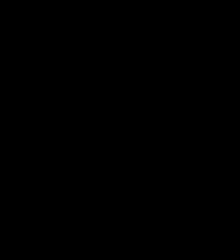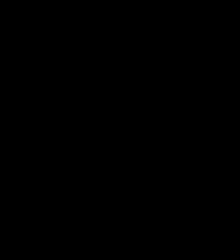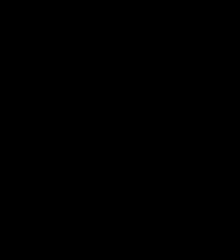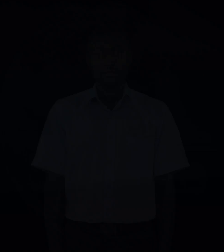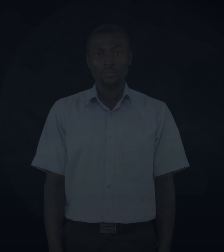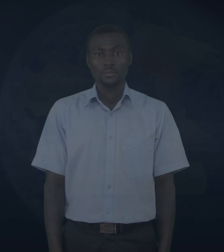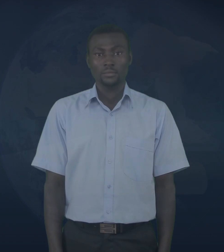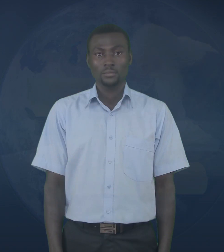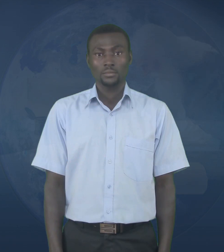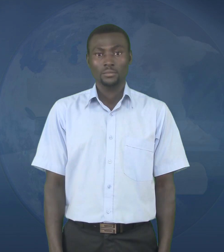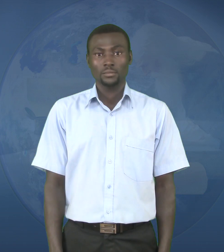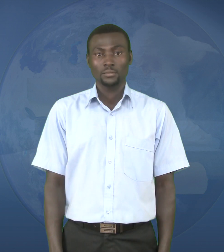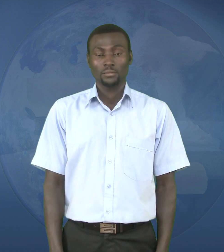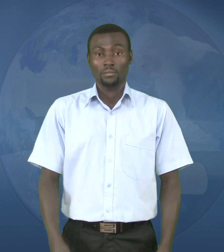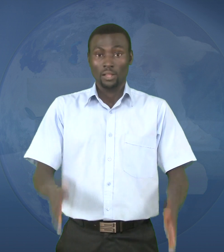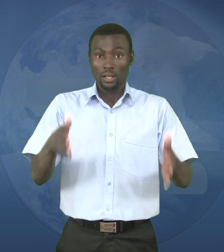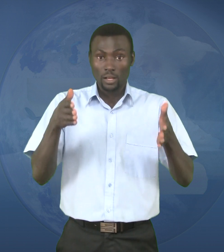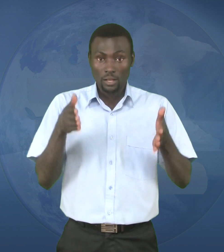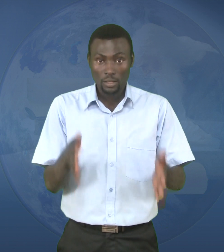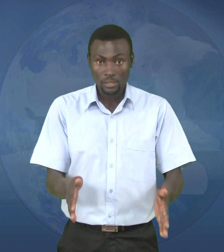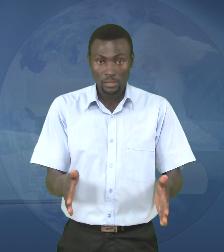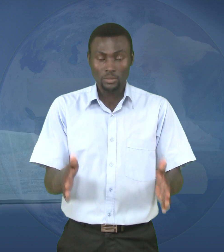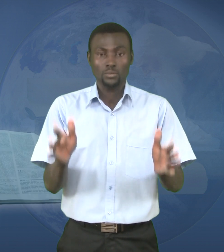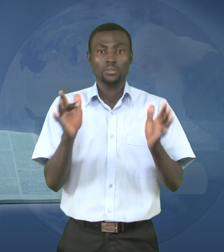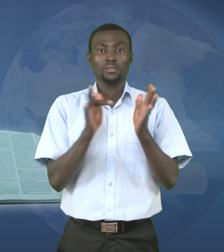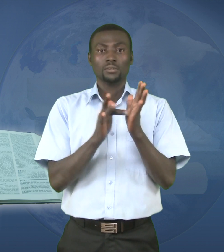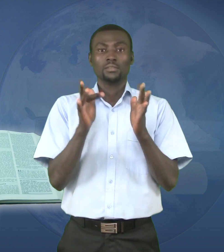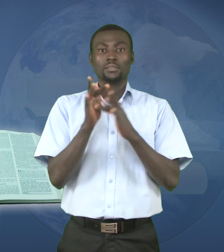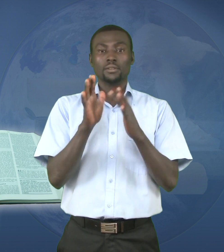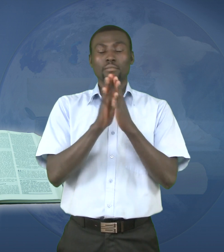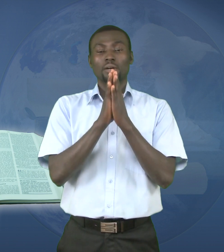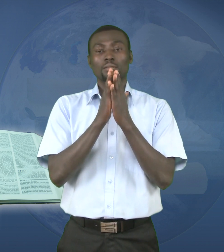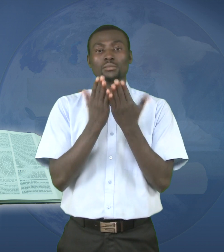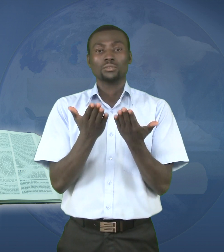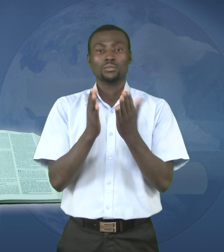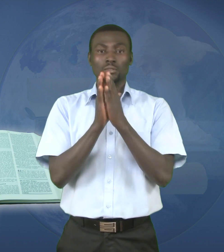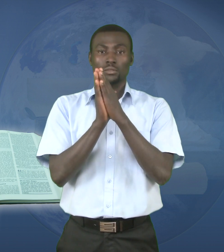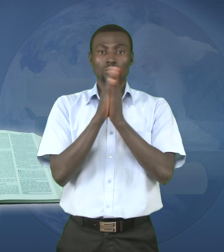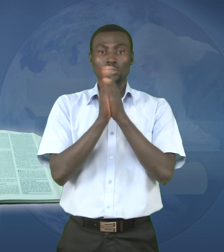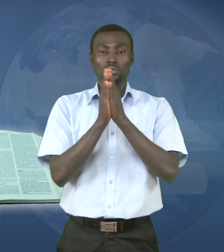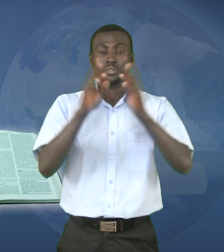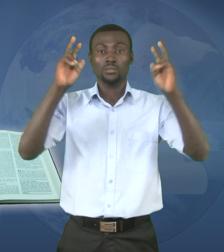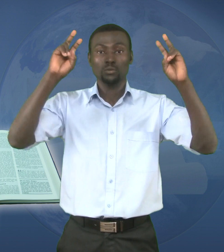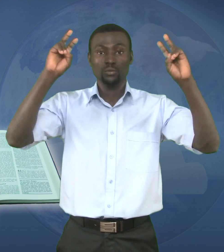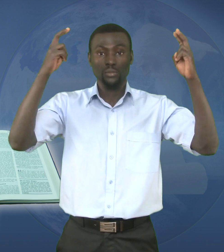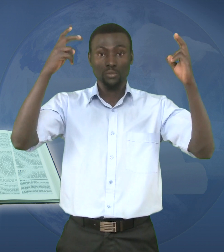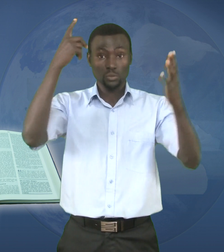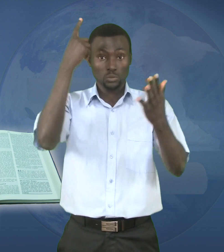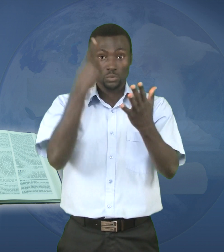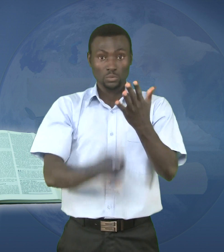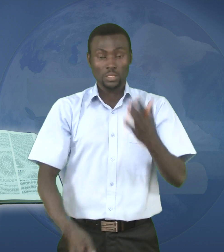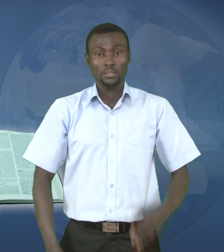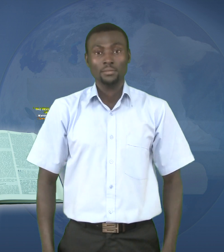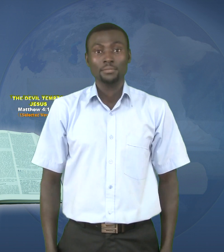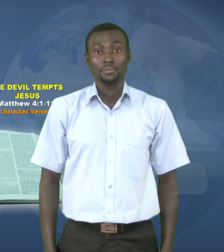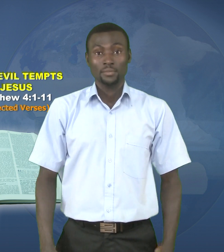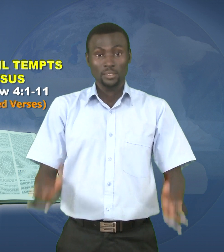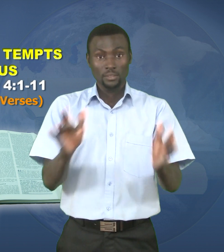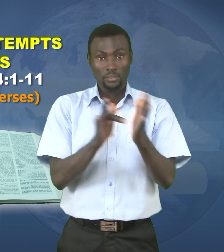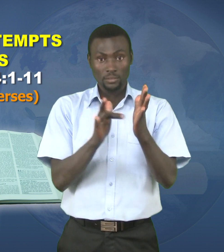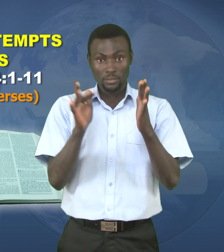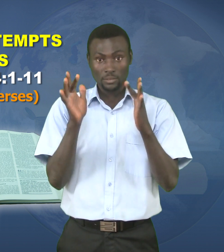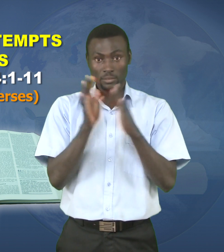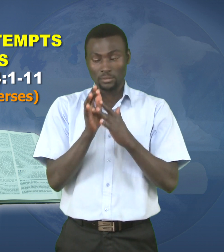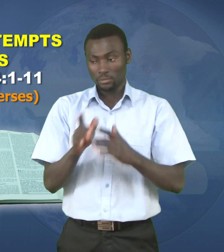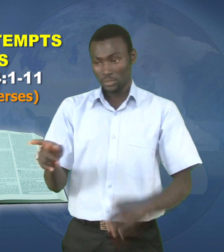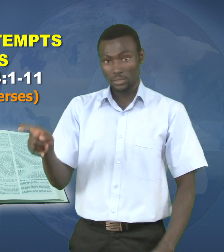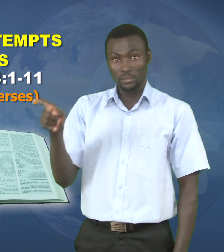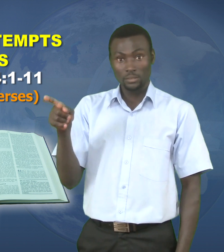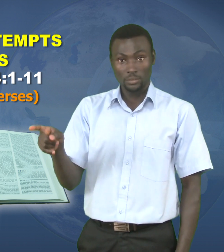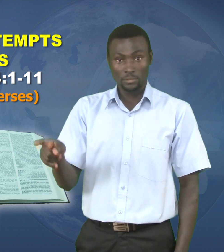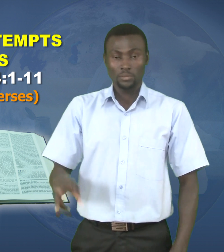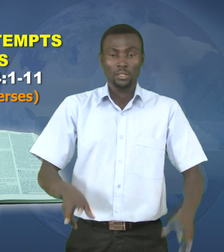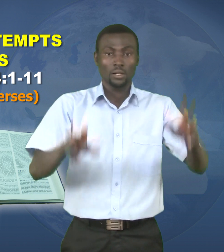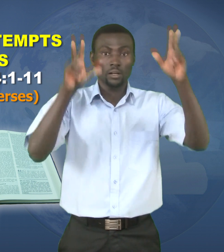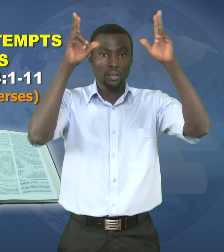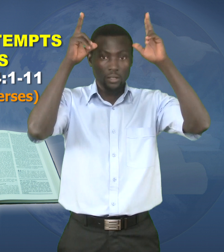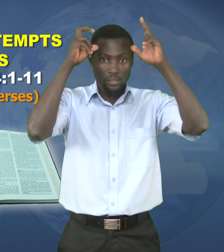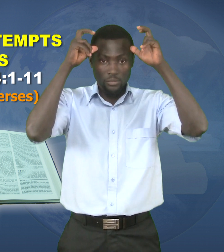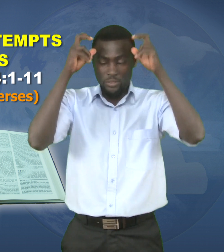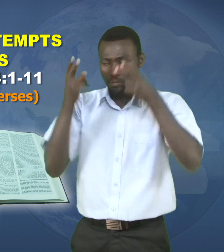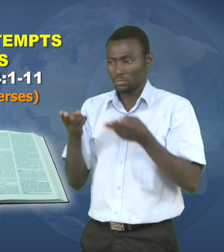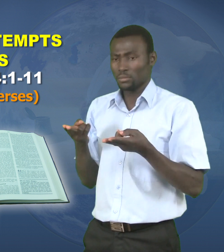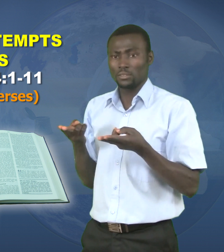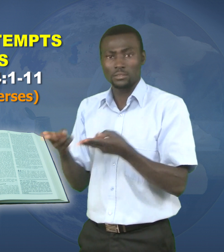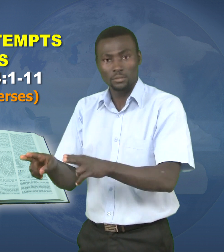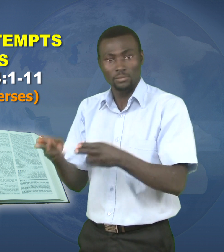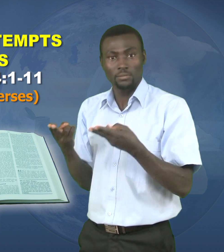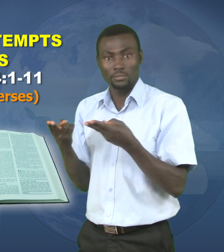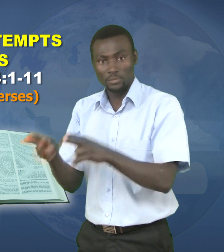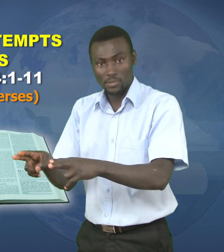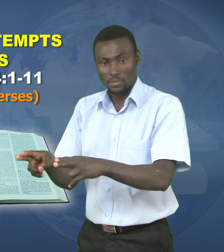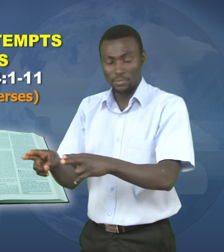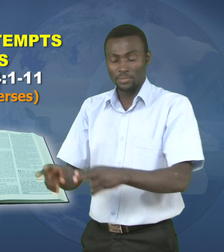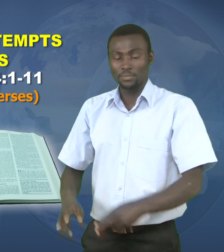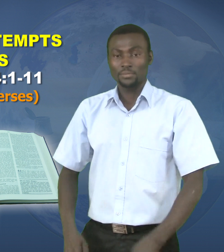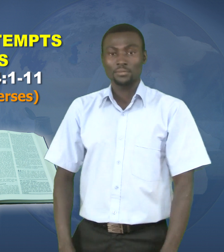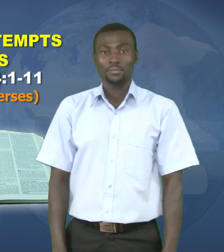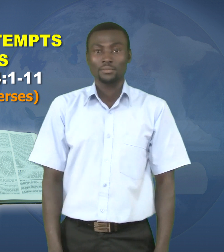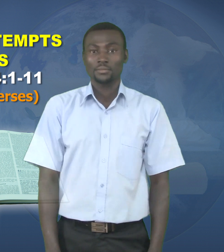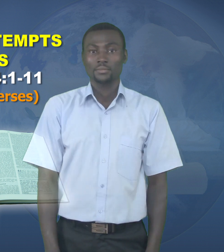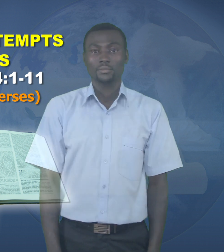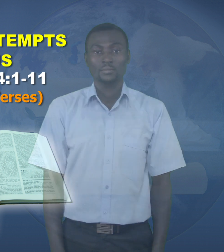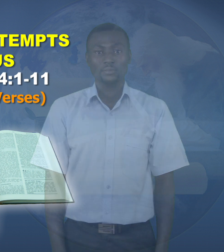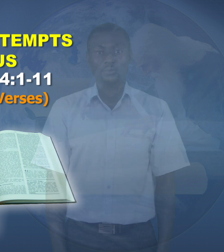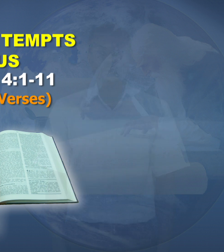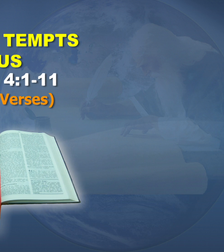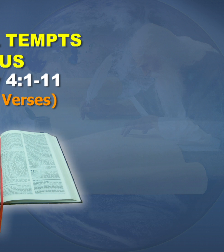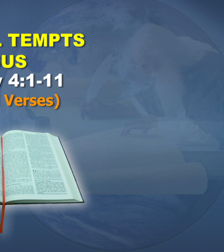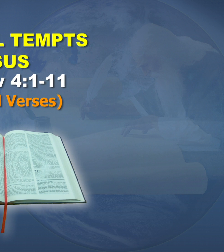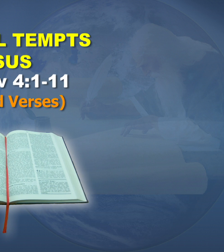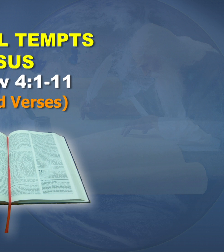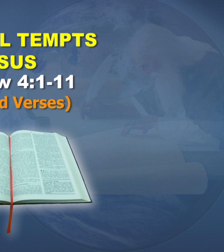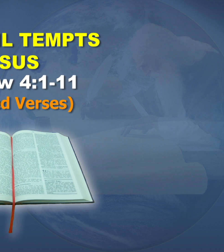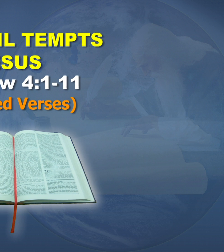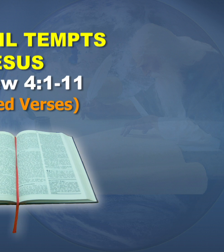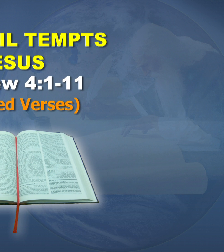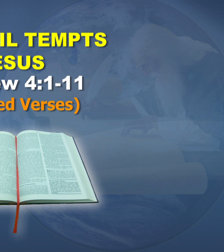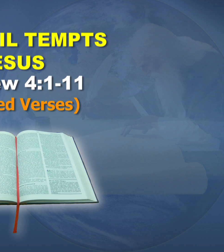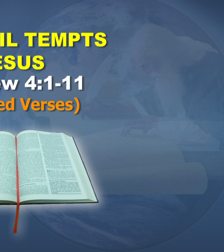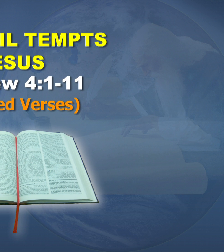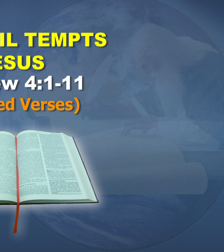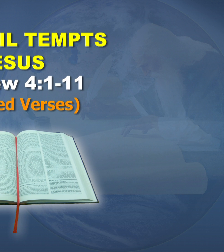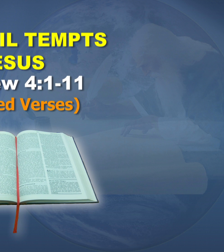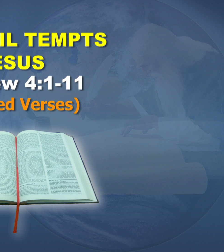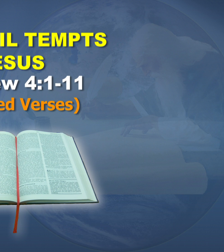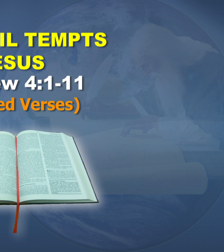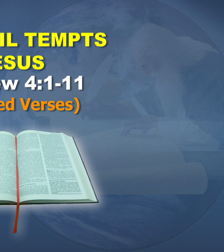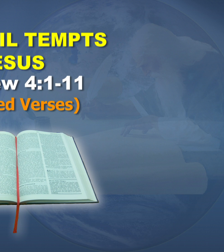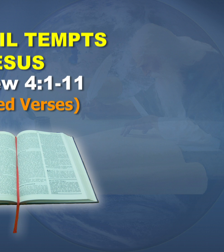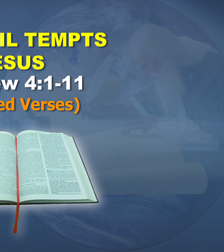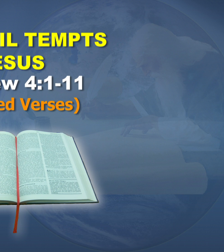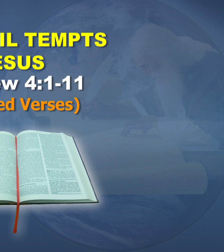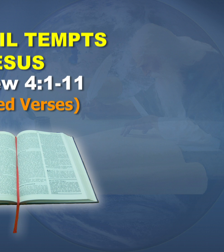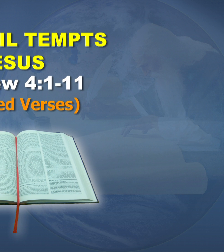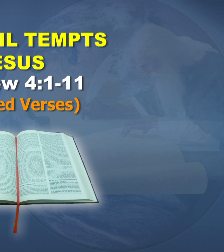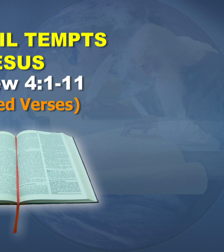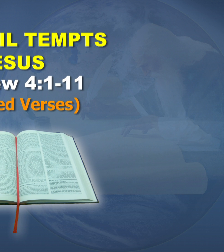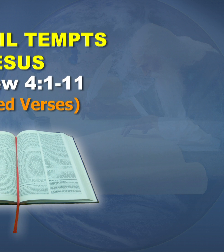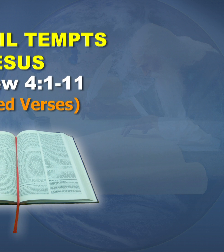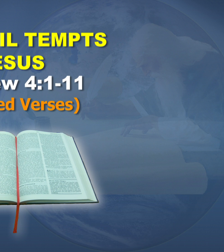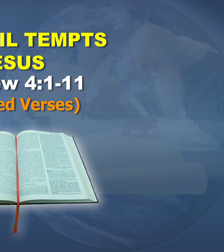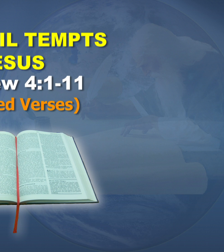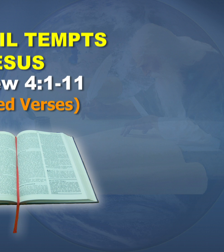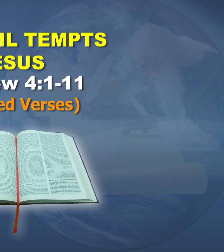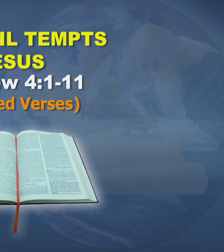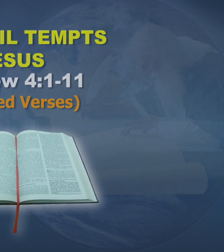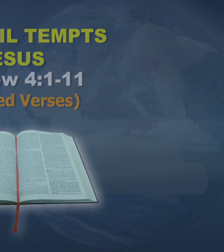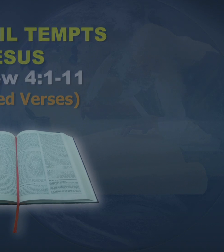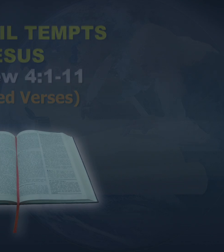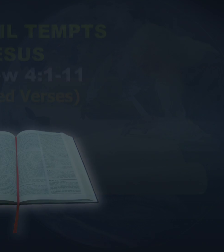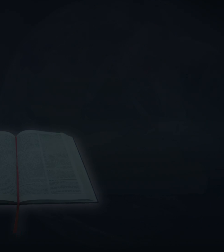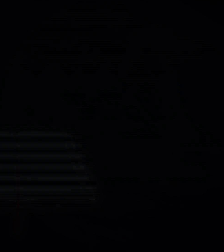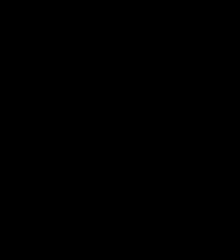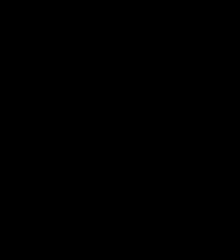The devil tempts Jesus